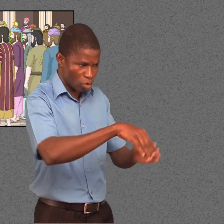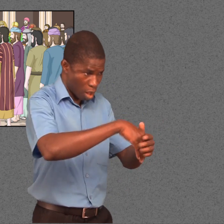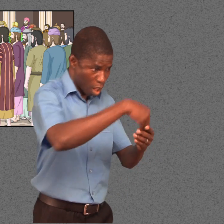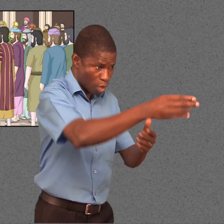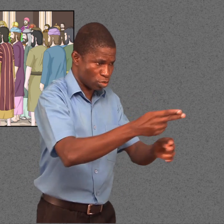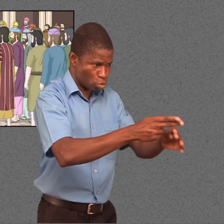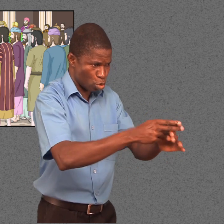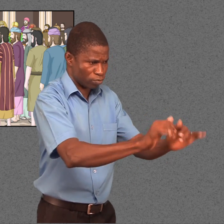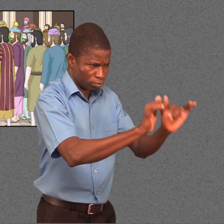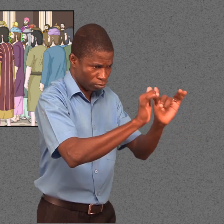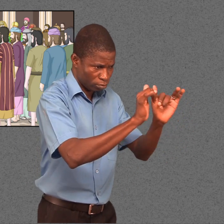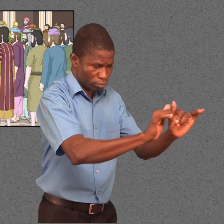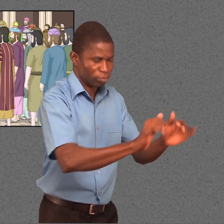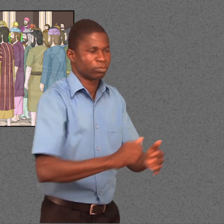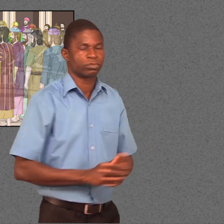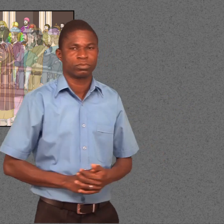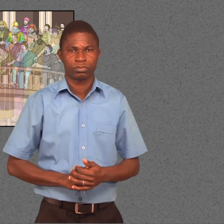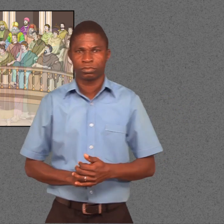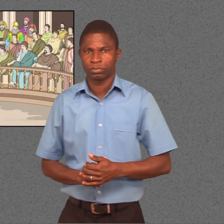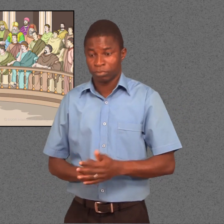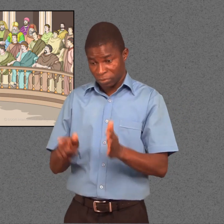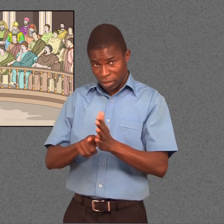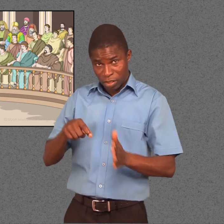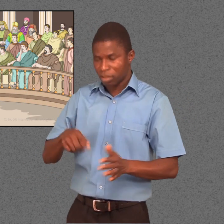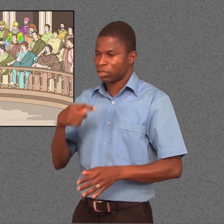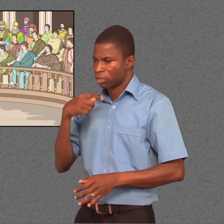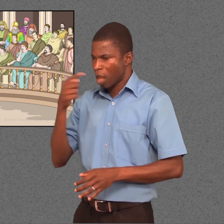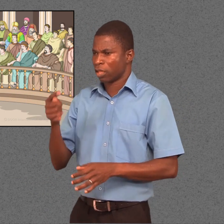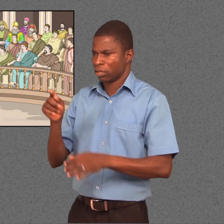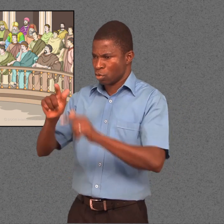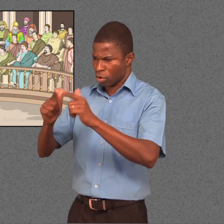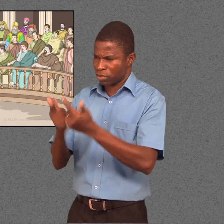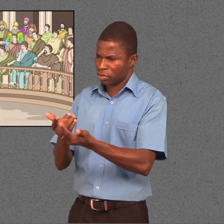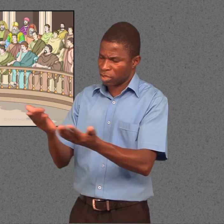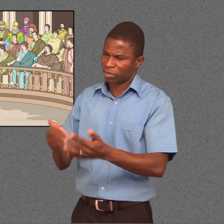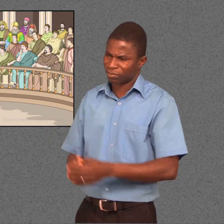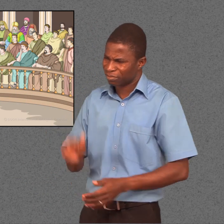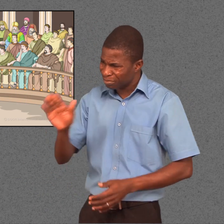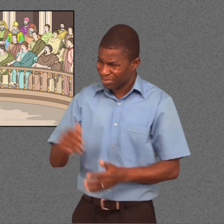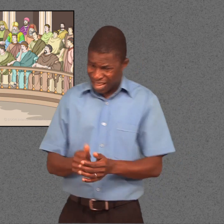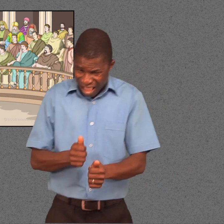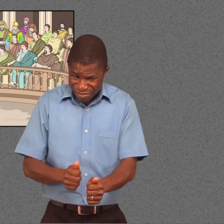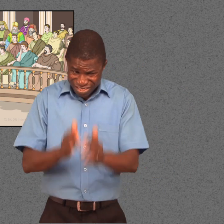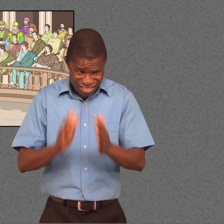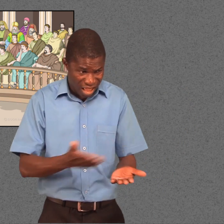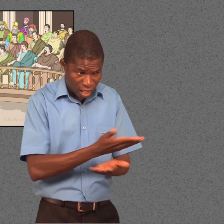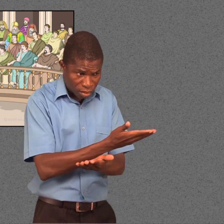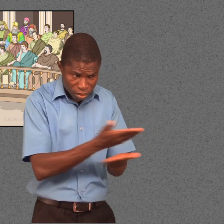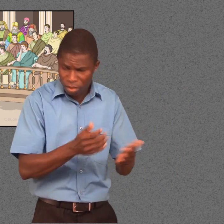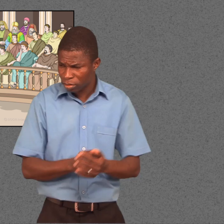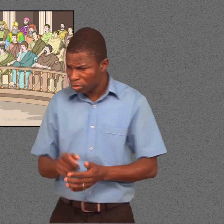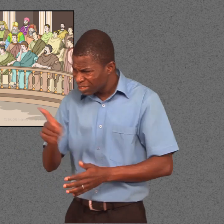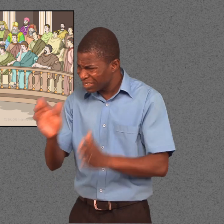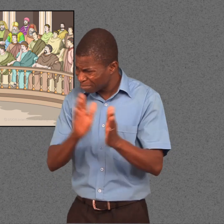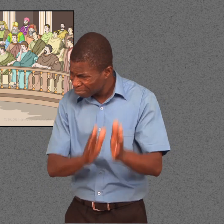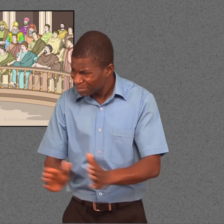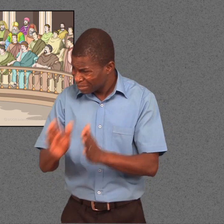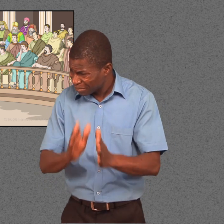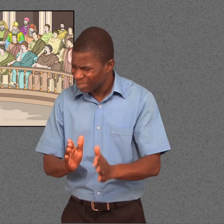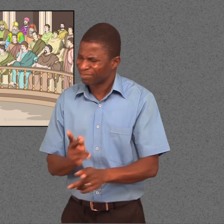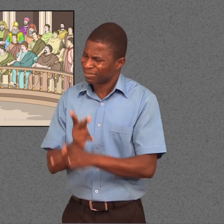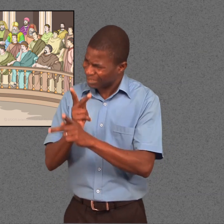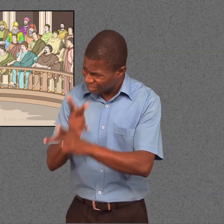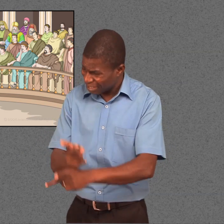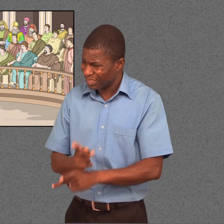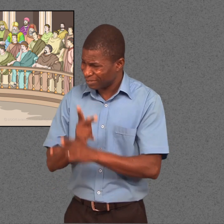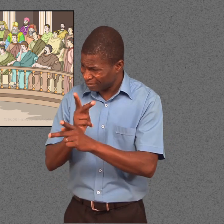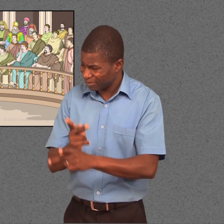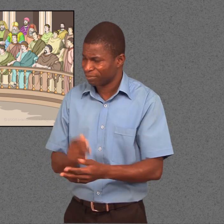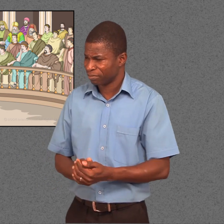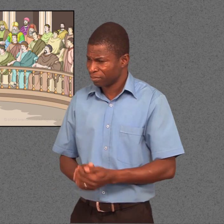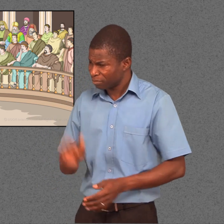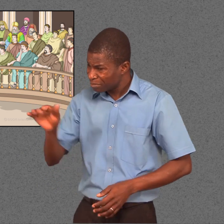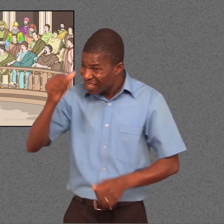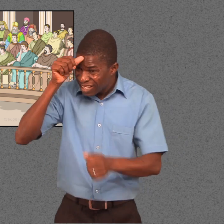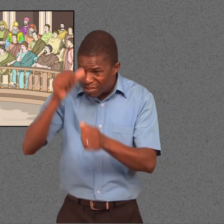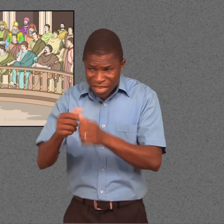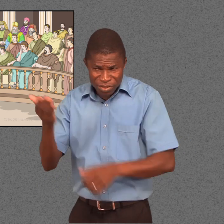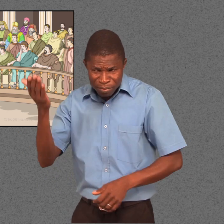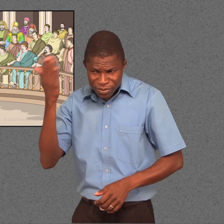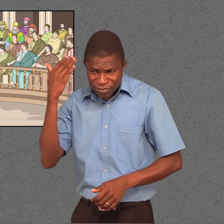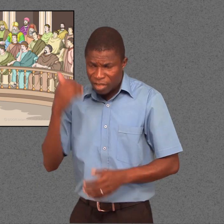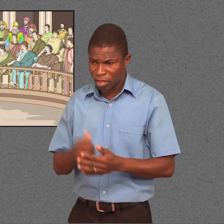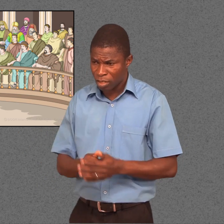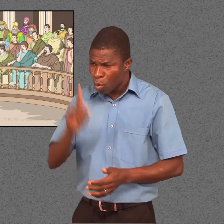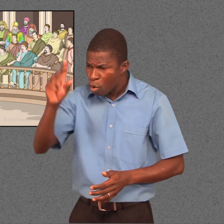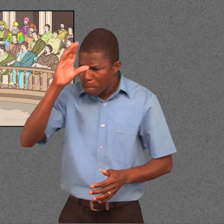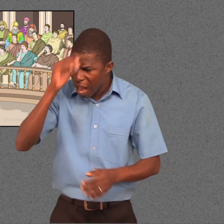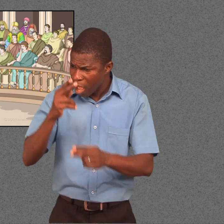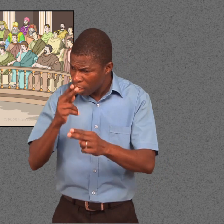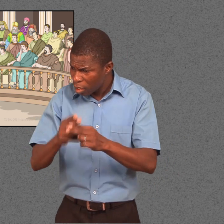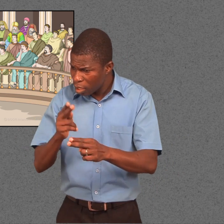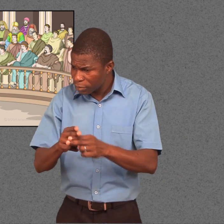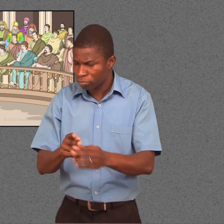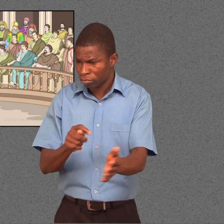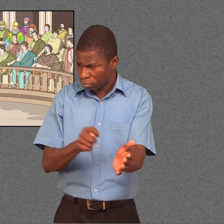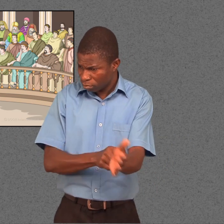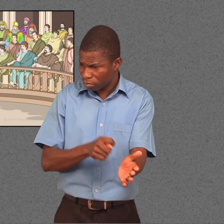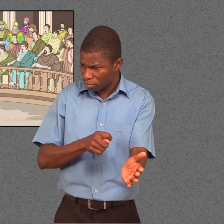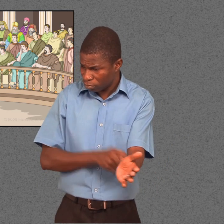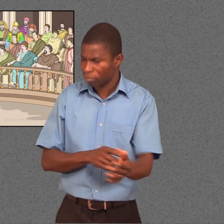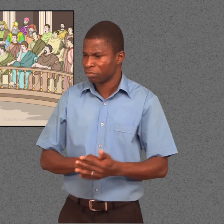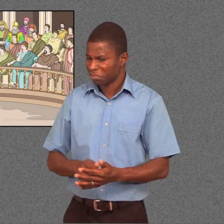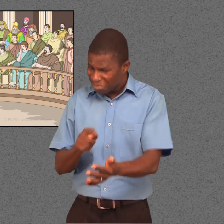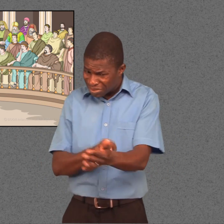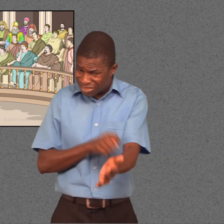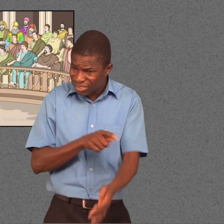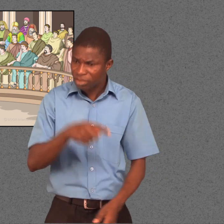“Men of Israel,” he said, “consider carefully what you are about to do to these men.